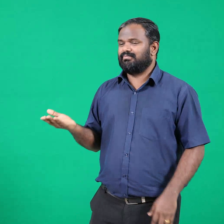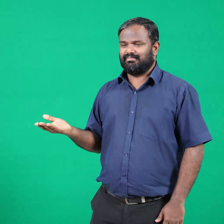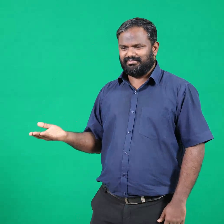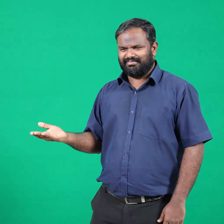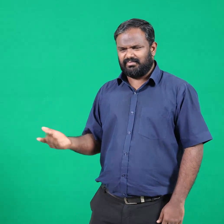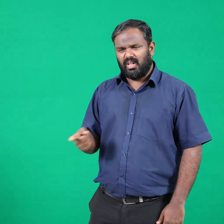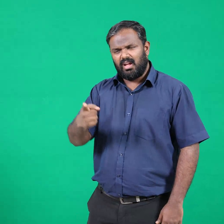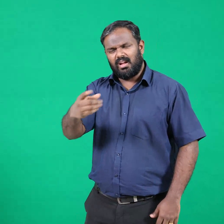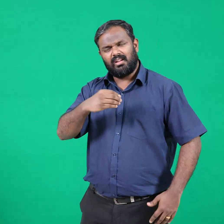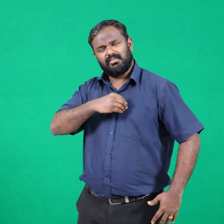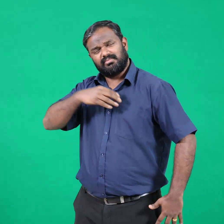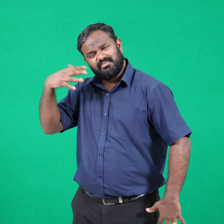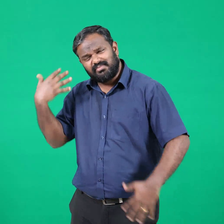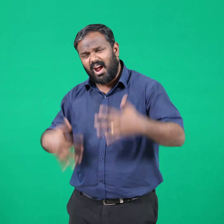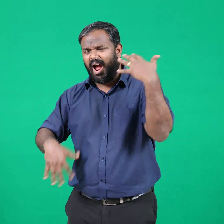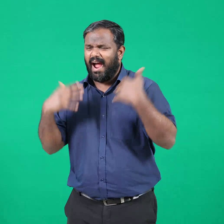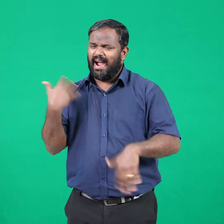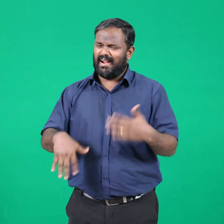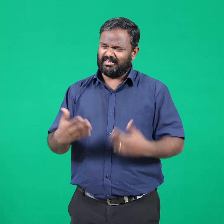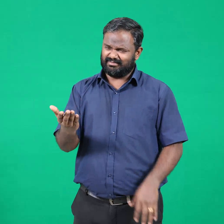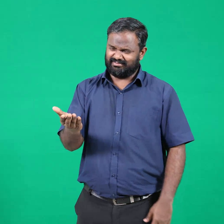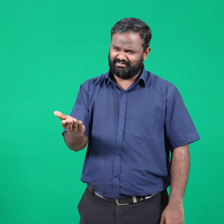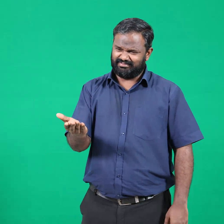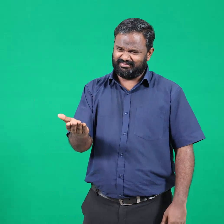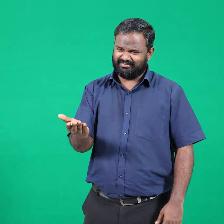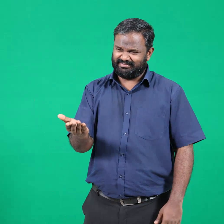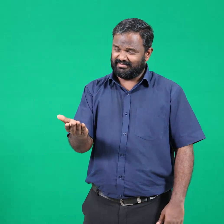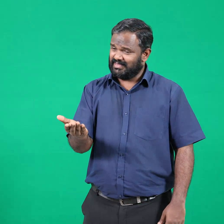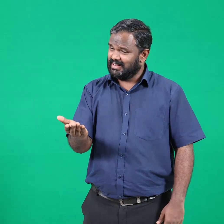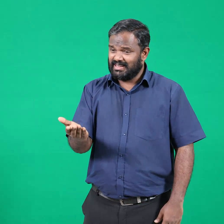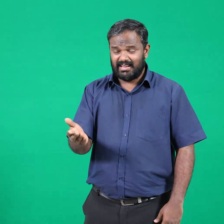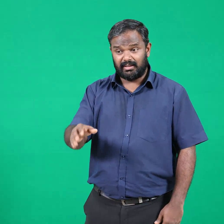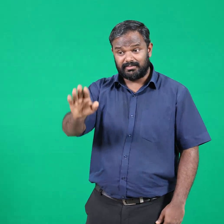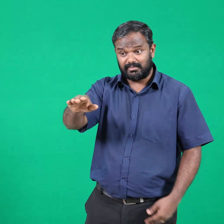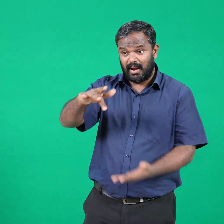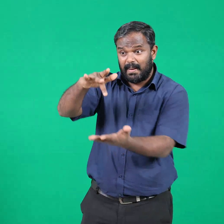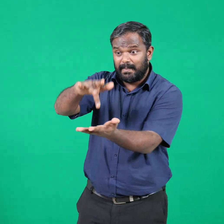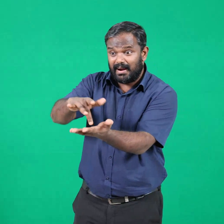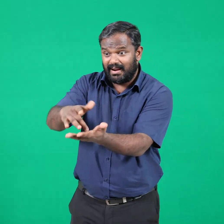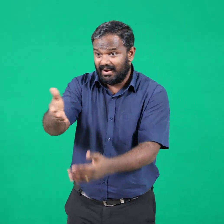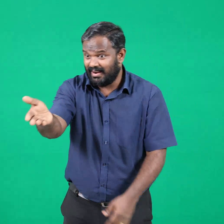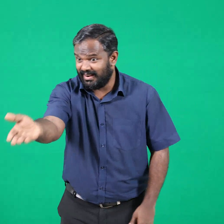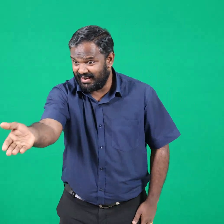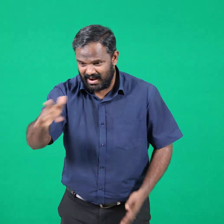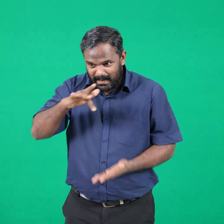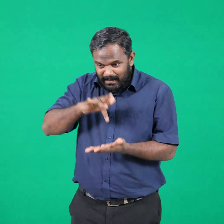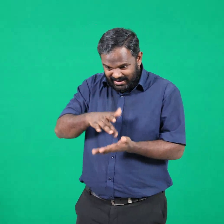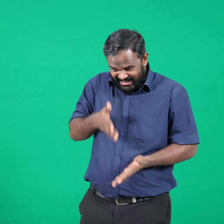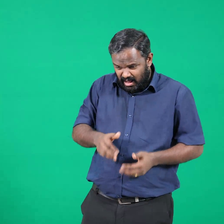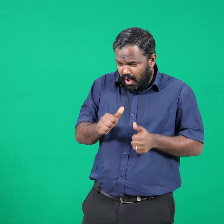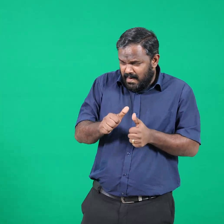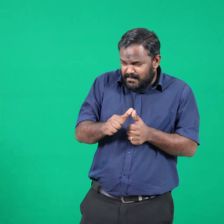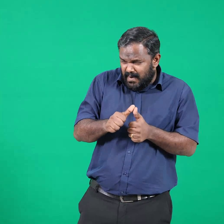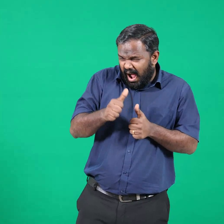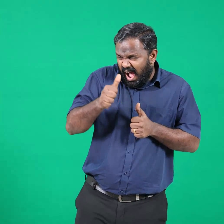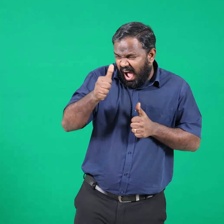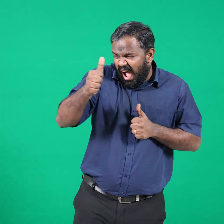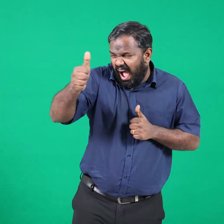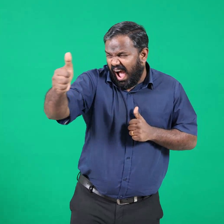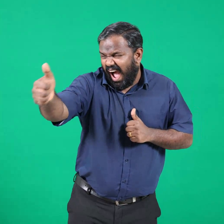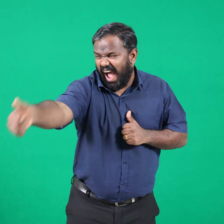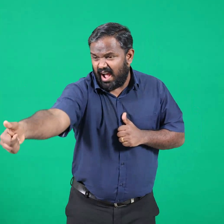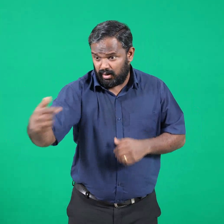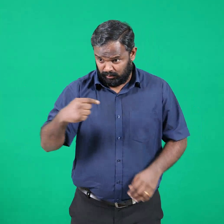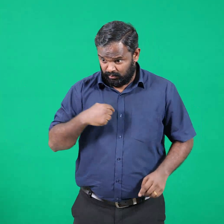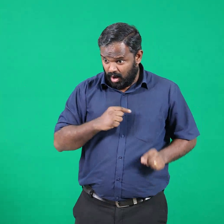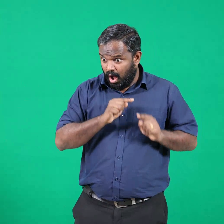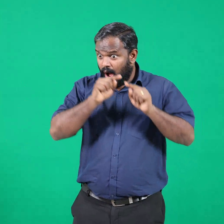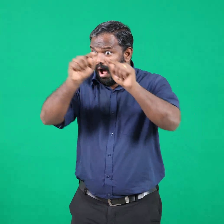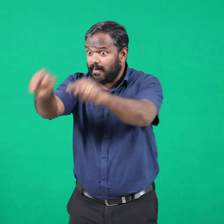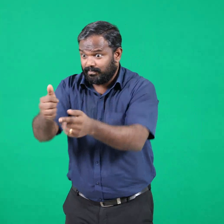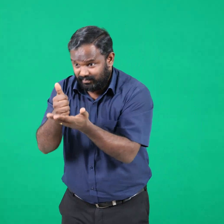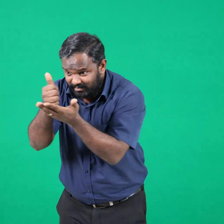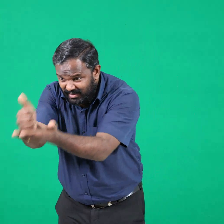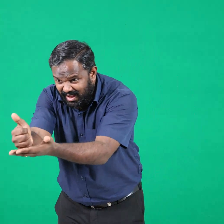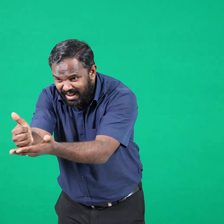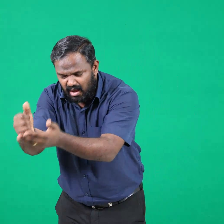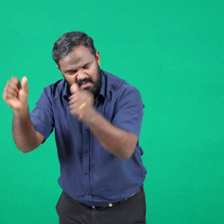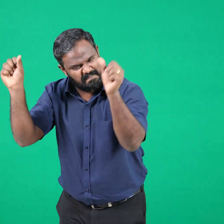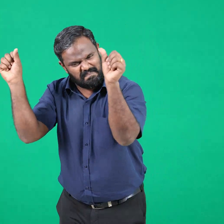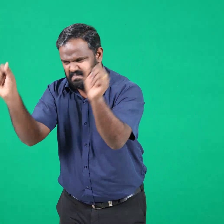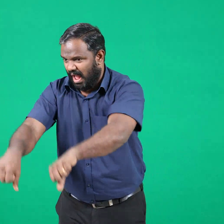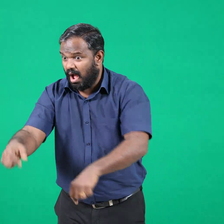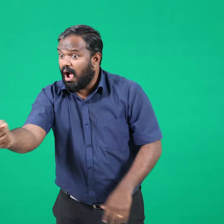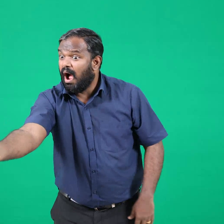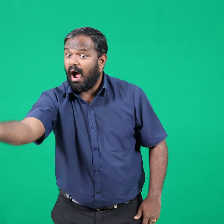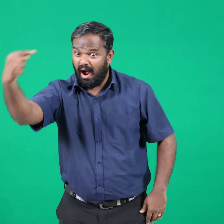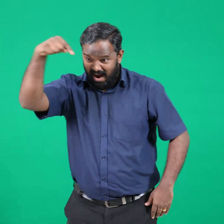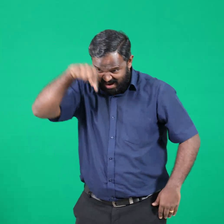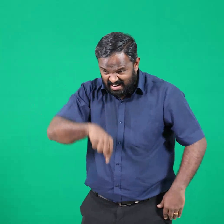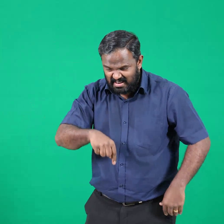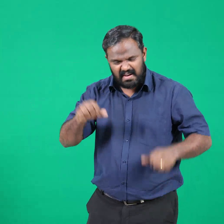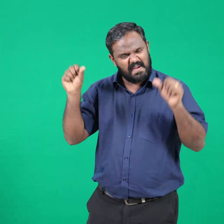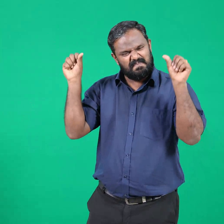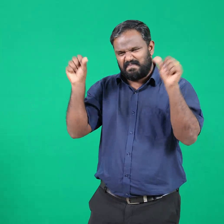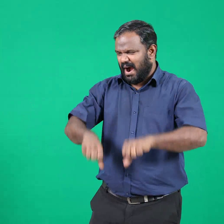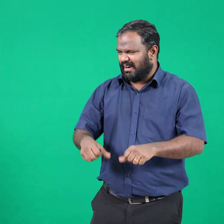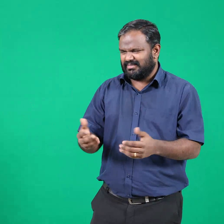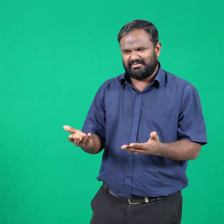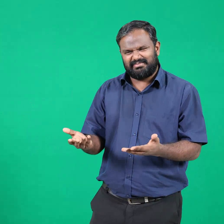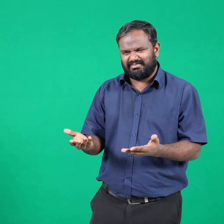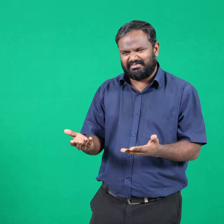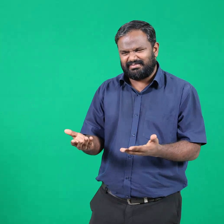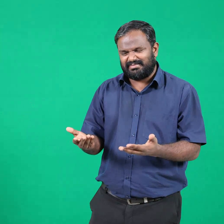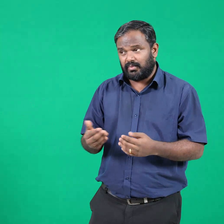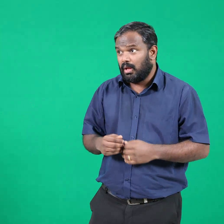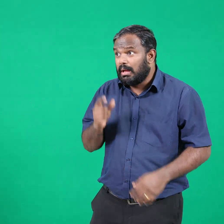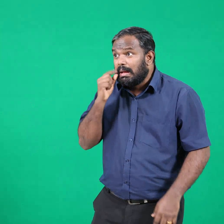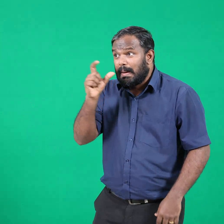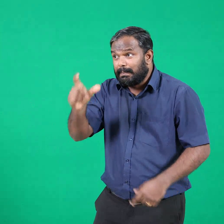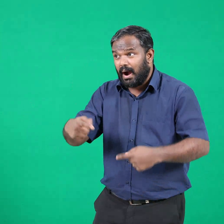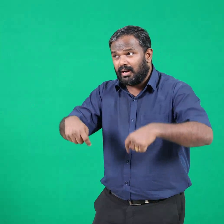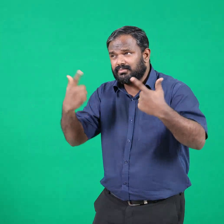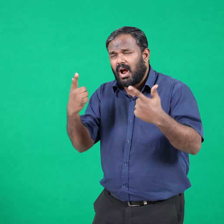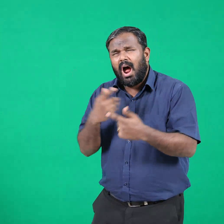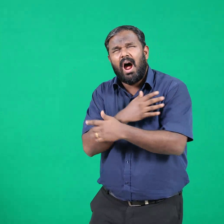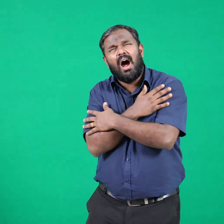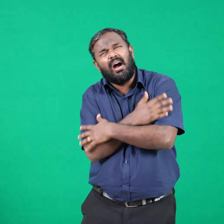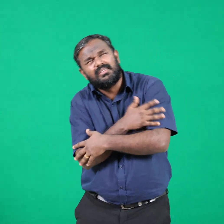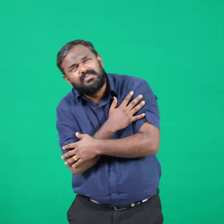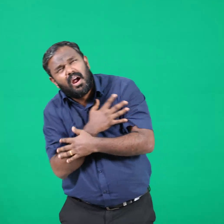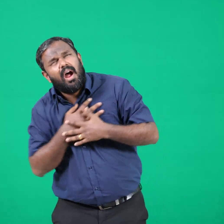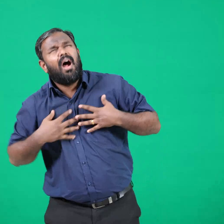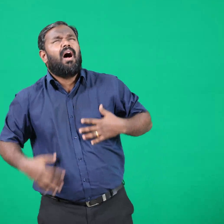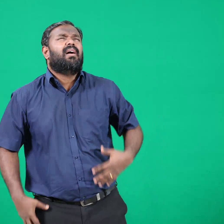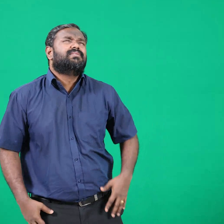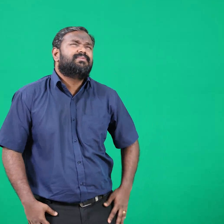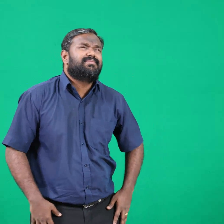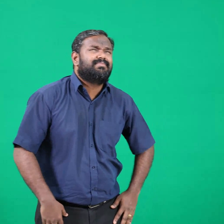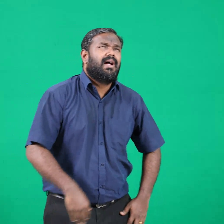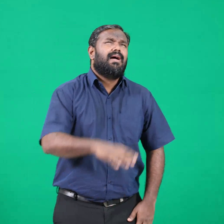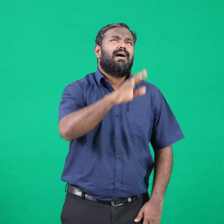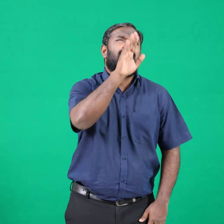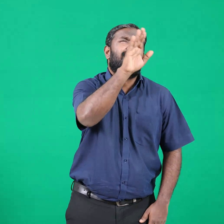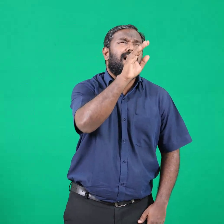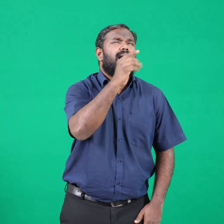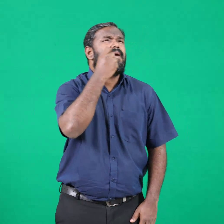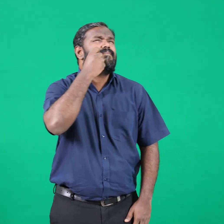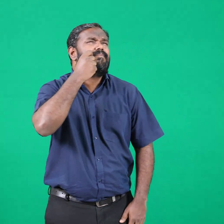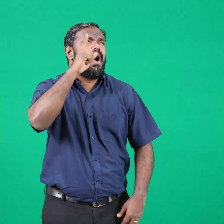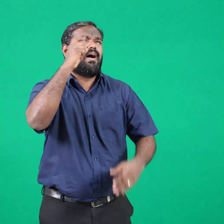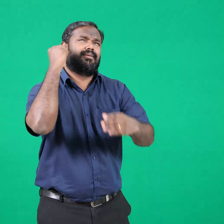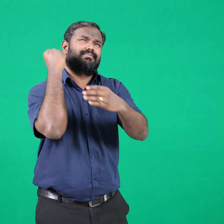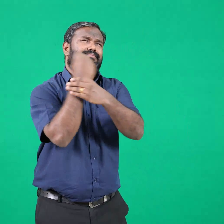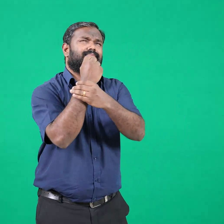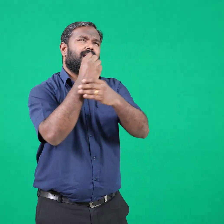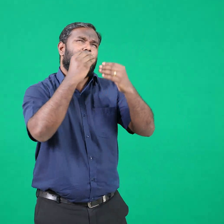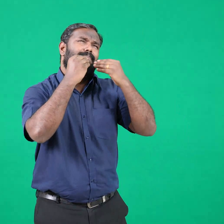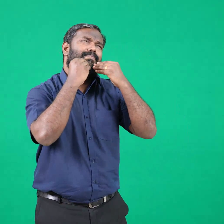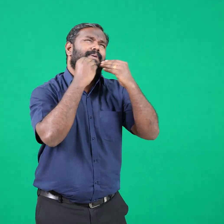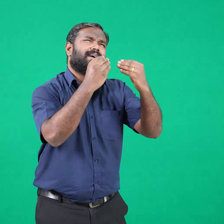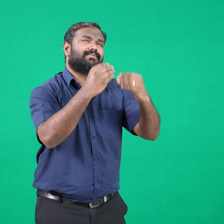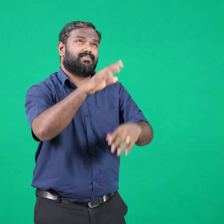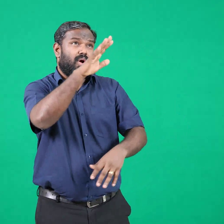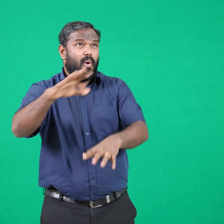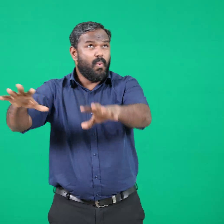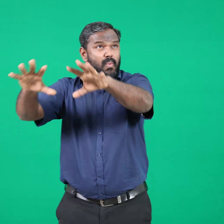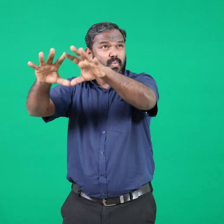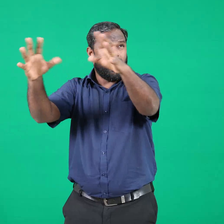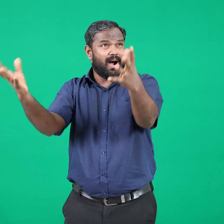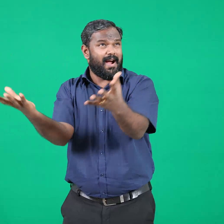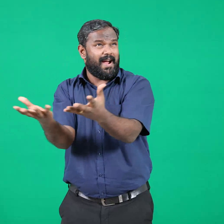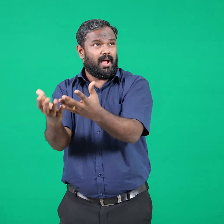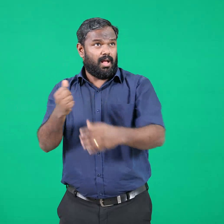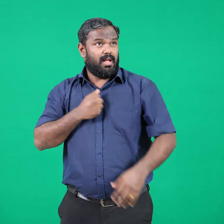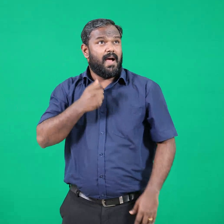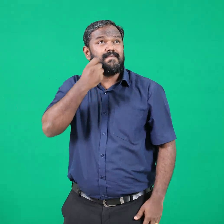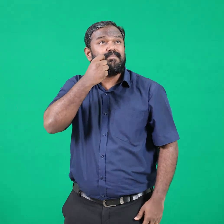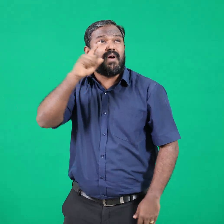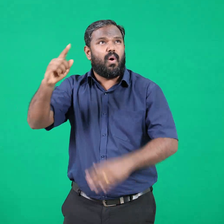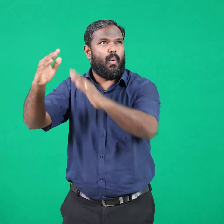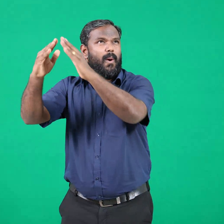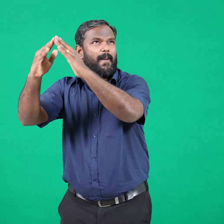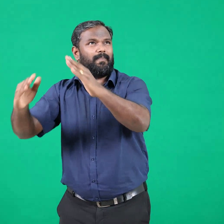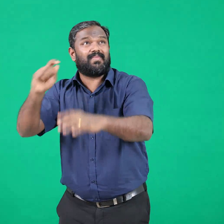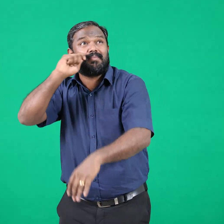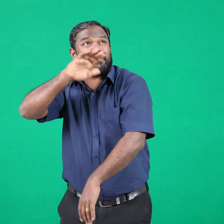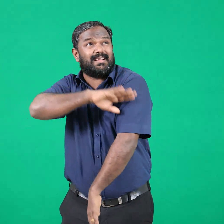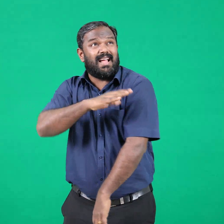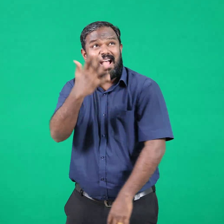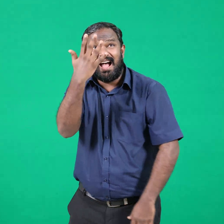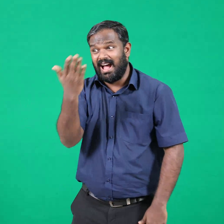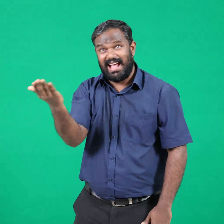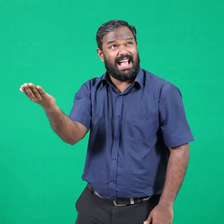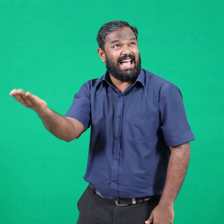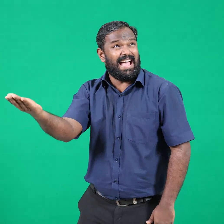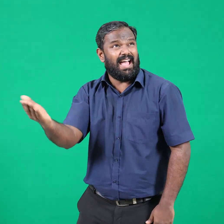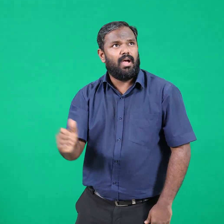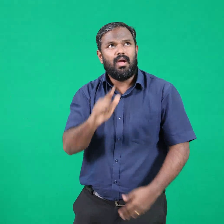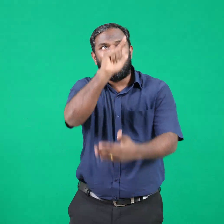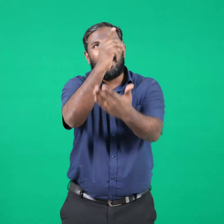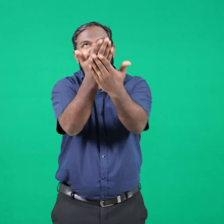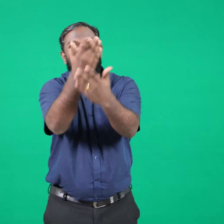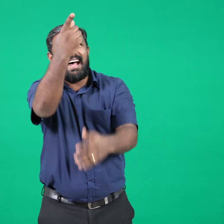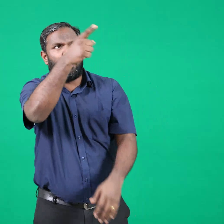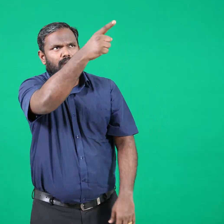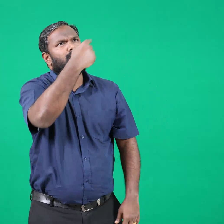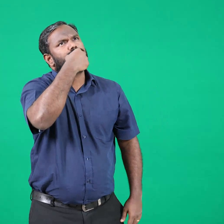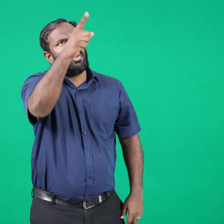And besides all this, a great chasm has been fixed between us and you, so that even those who wish cannot cross from here to you, nor can anyone cross from there to us.'